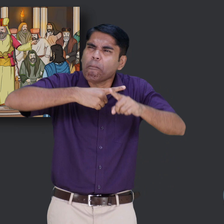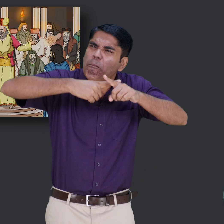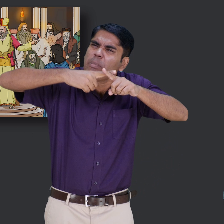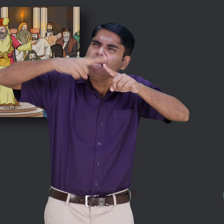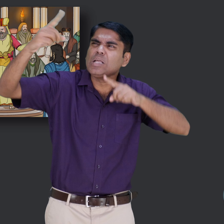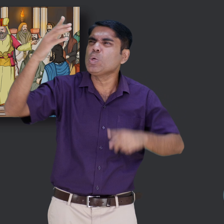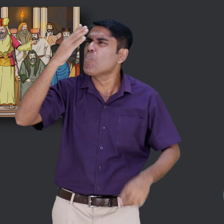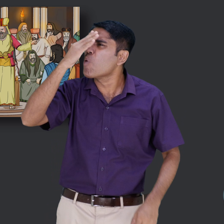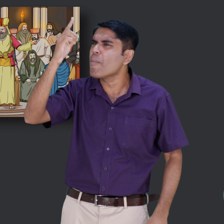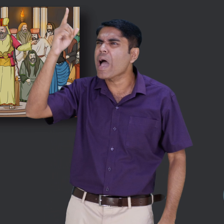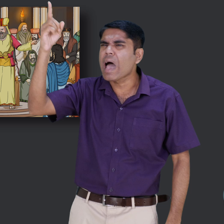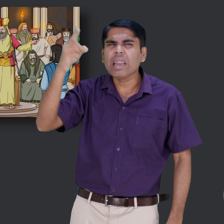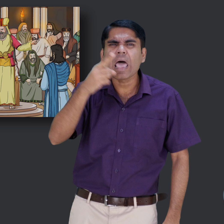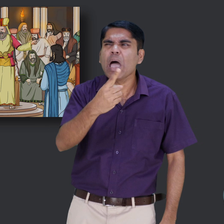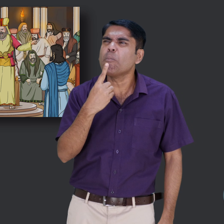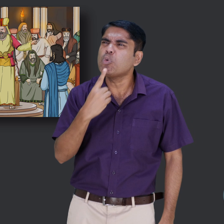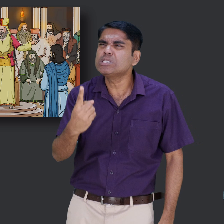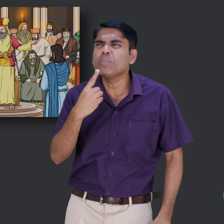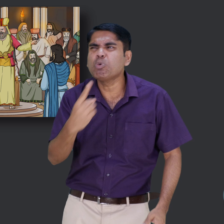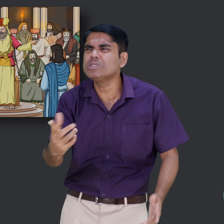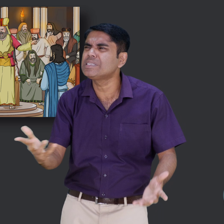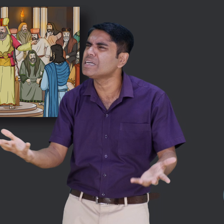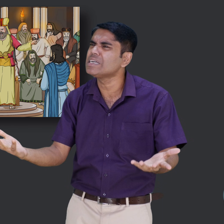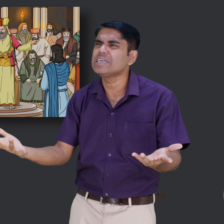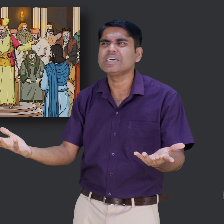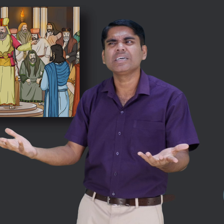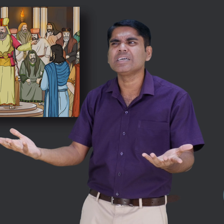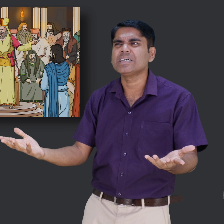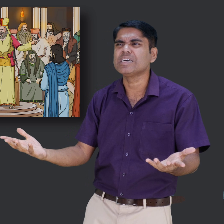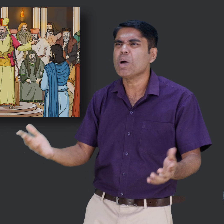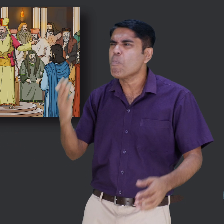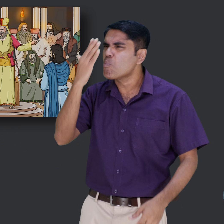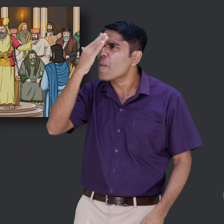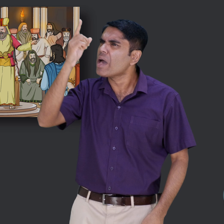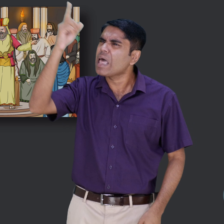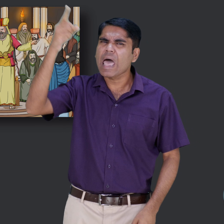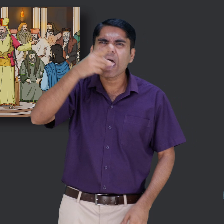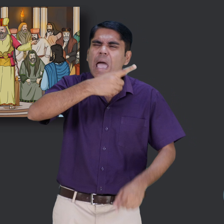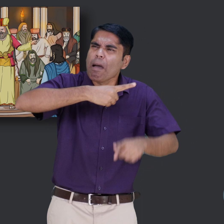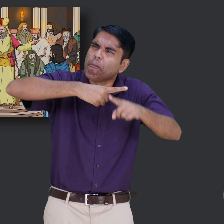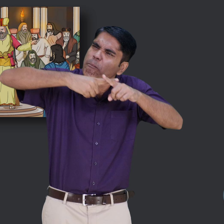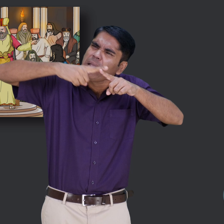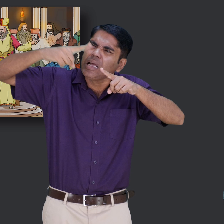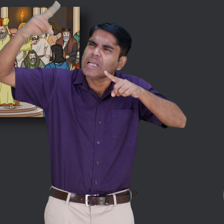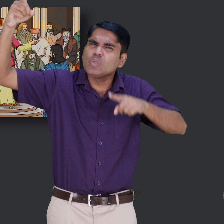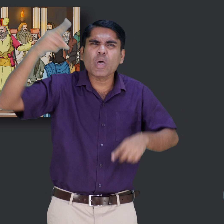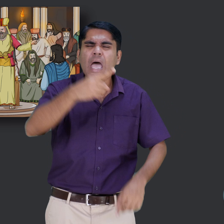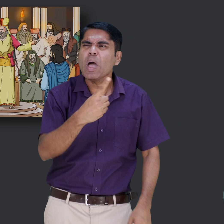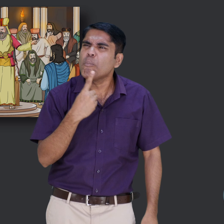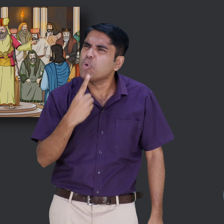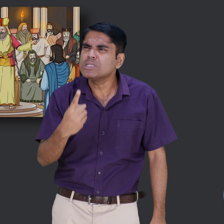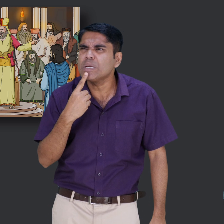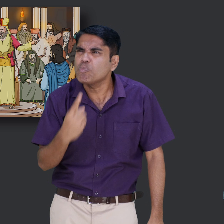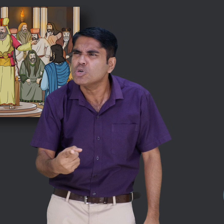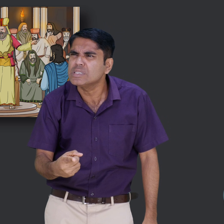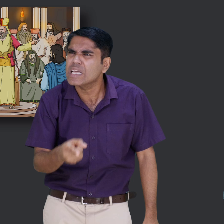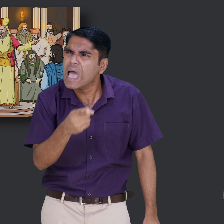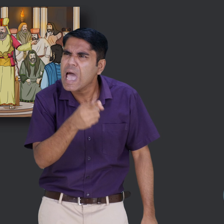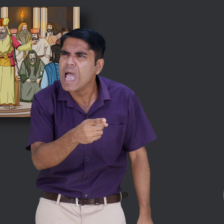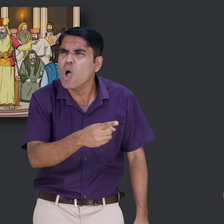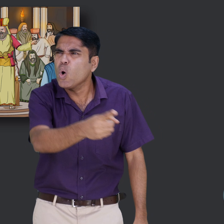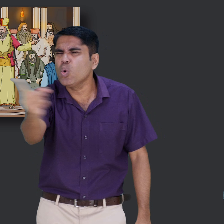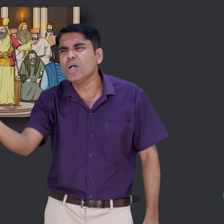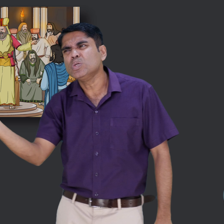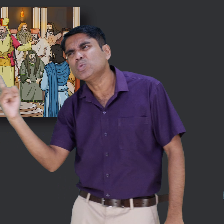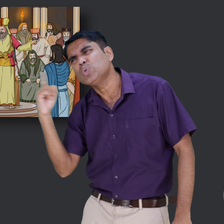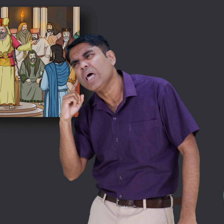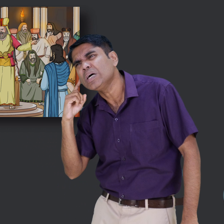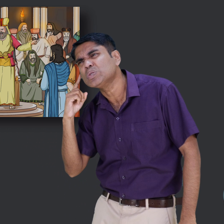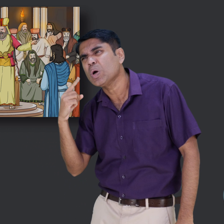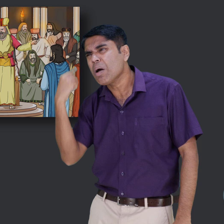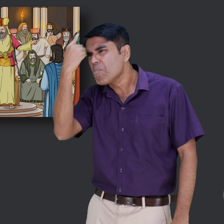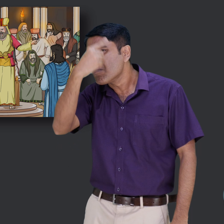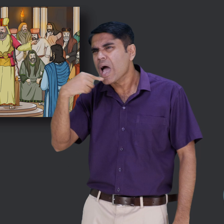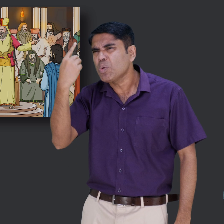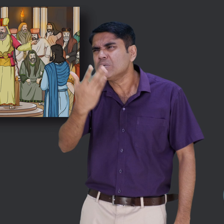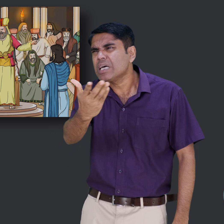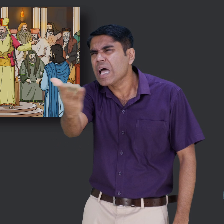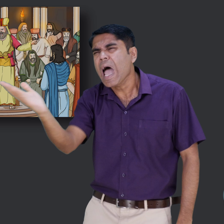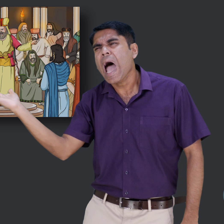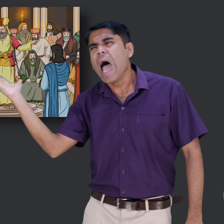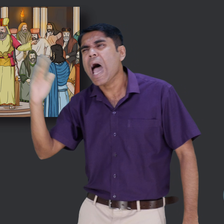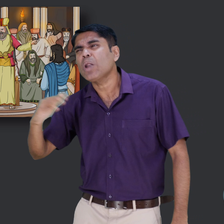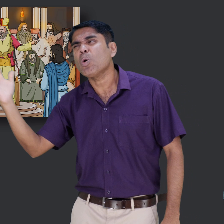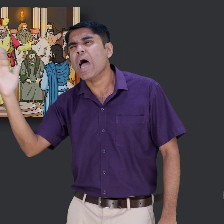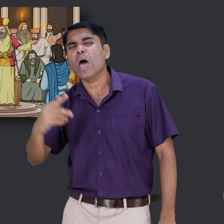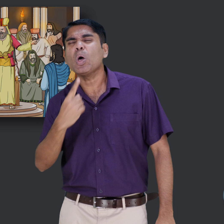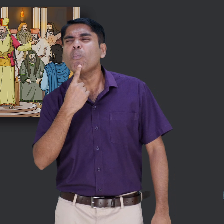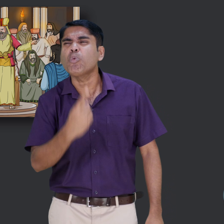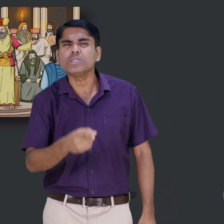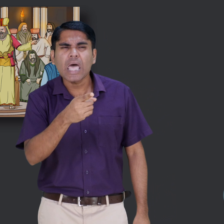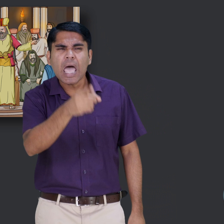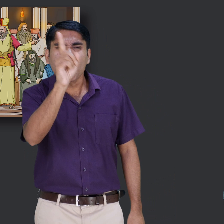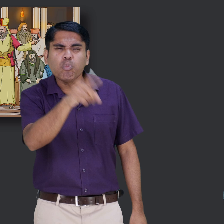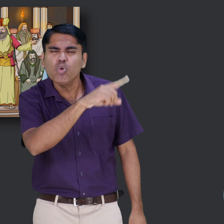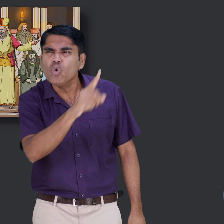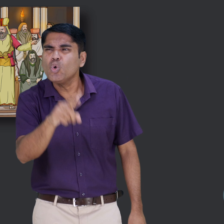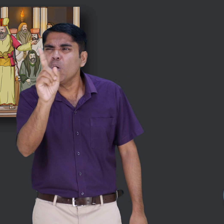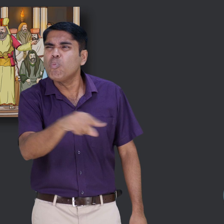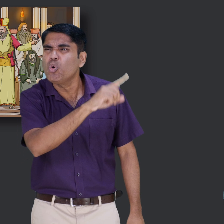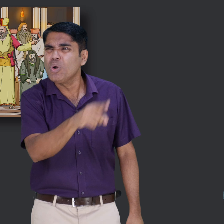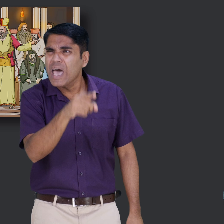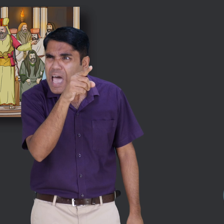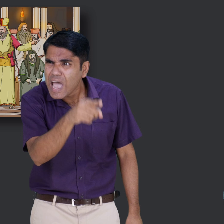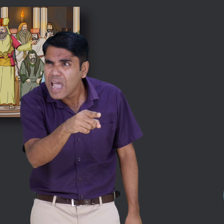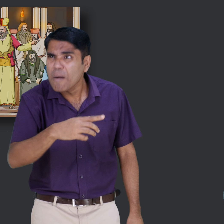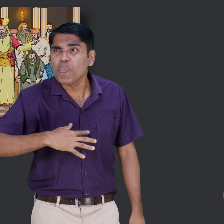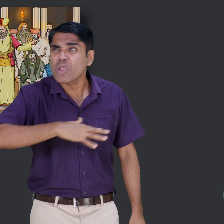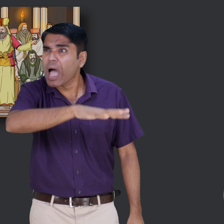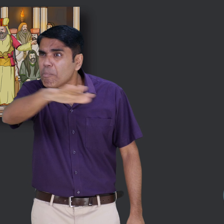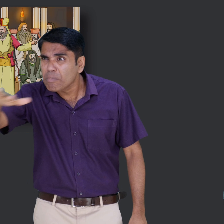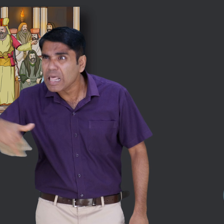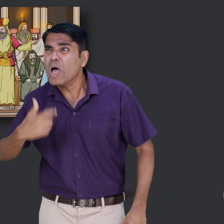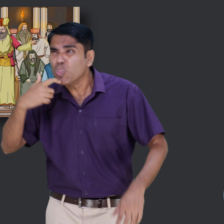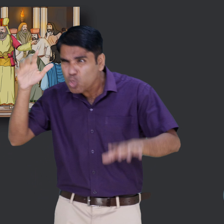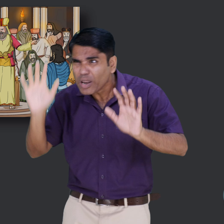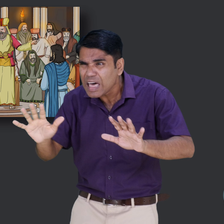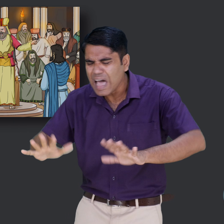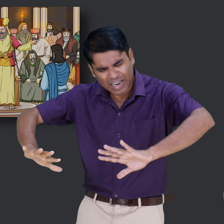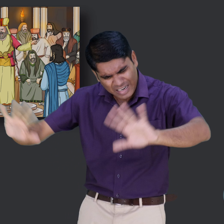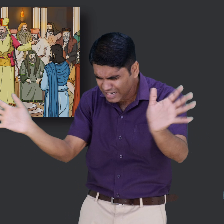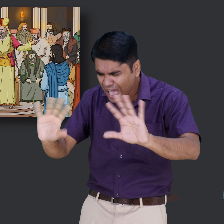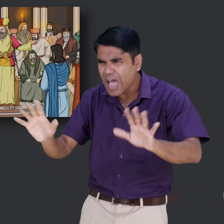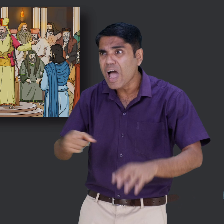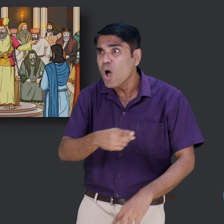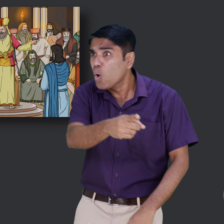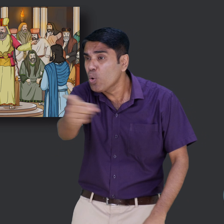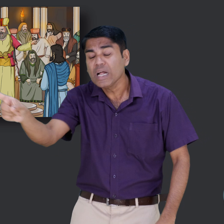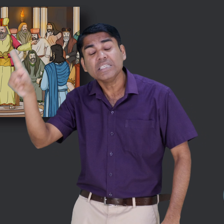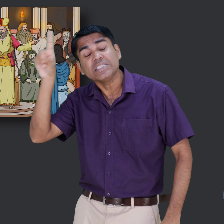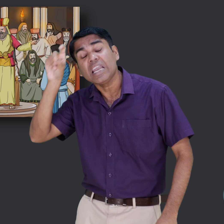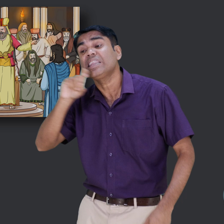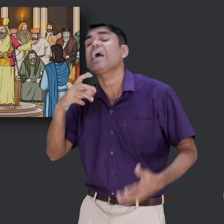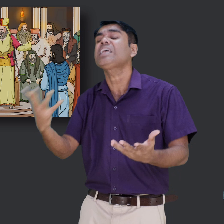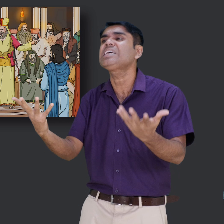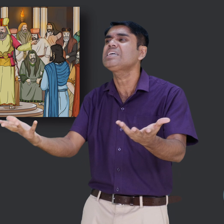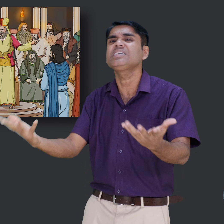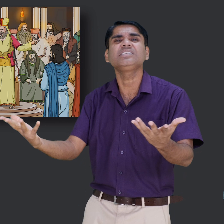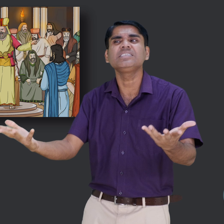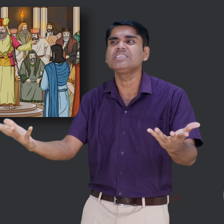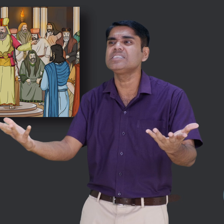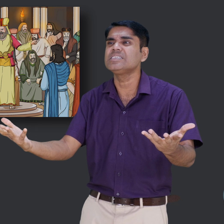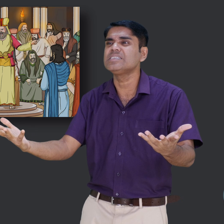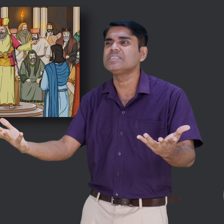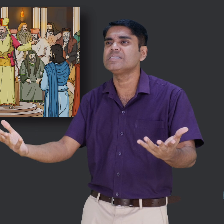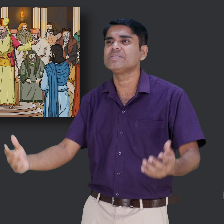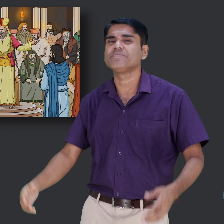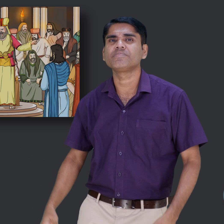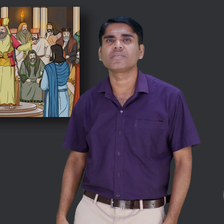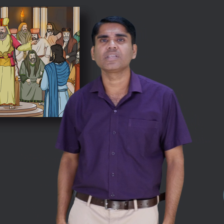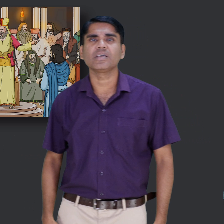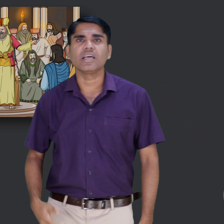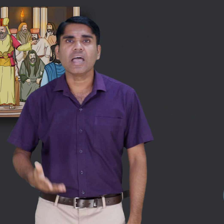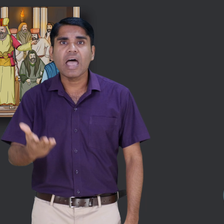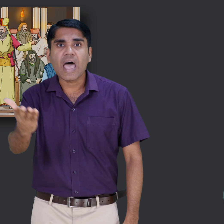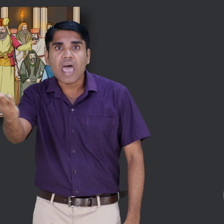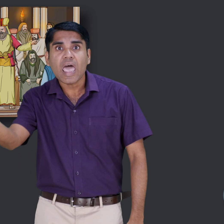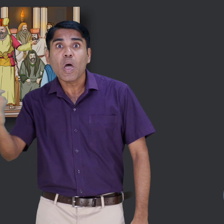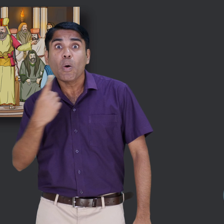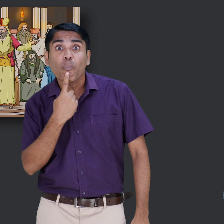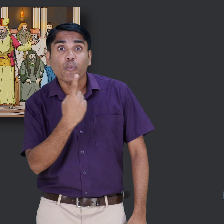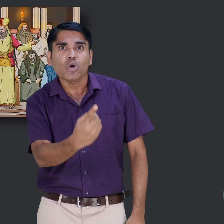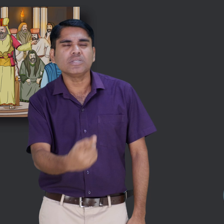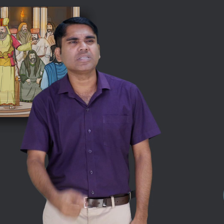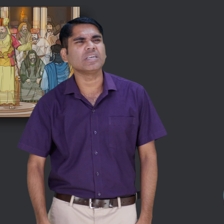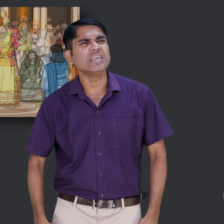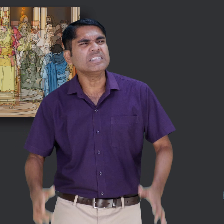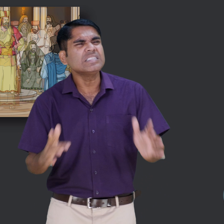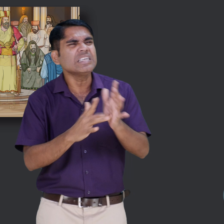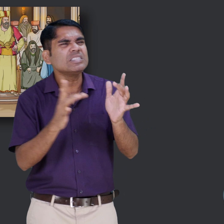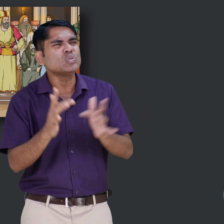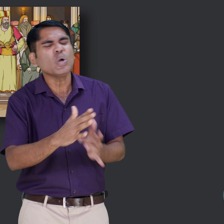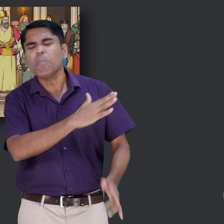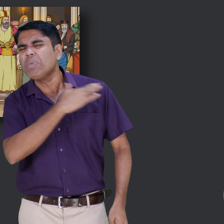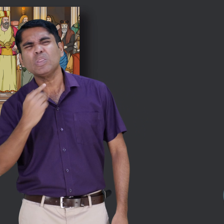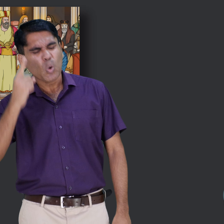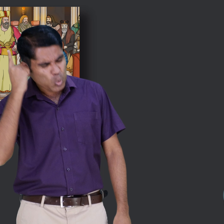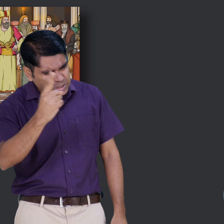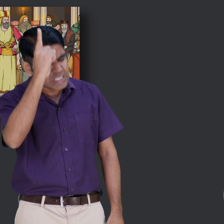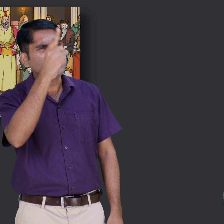Look, now you have heard the blasphemy. What do you think?” “He deserves to die,” they answered.